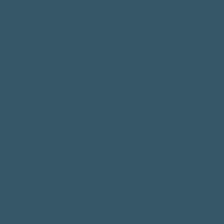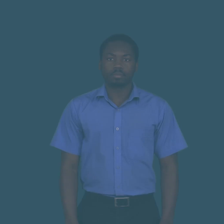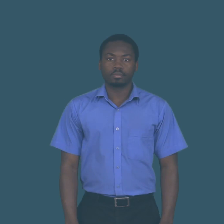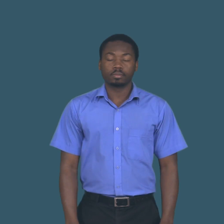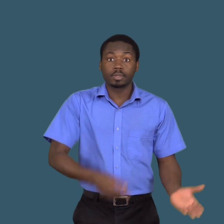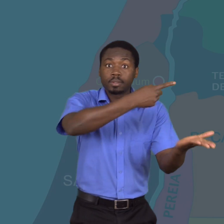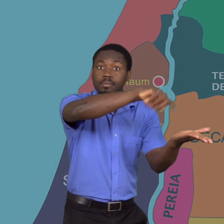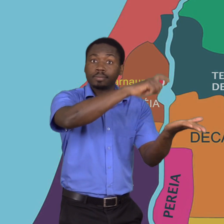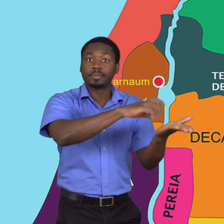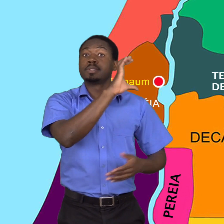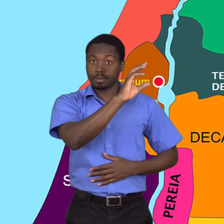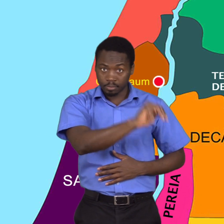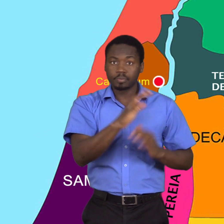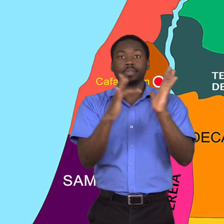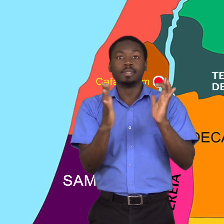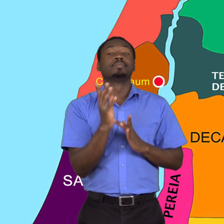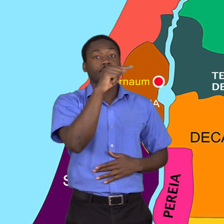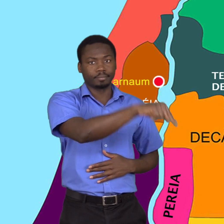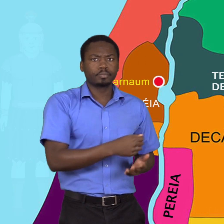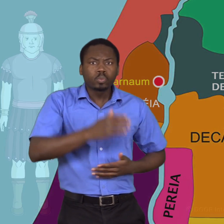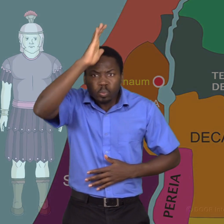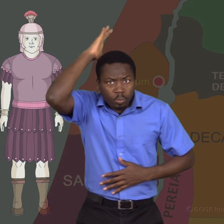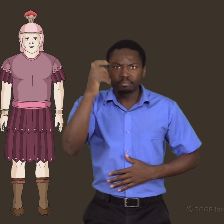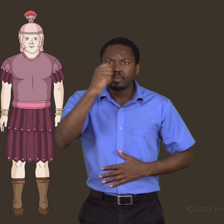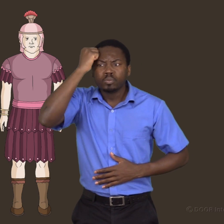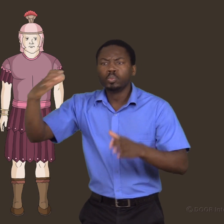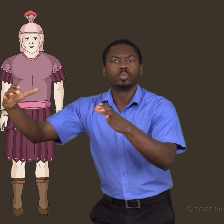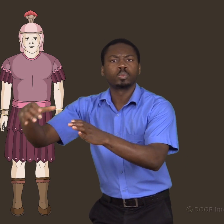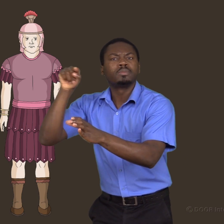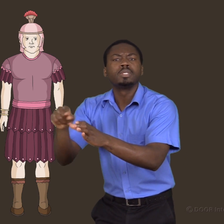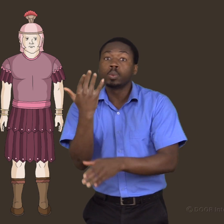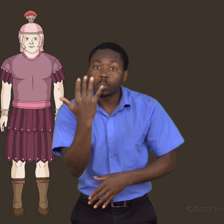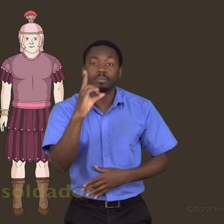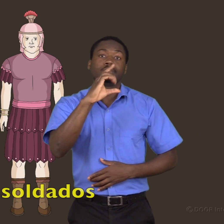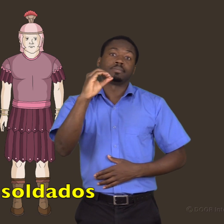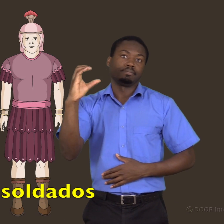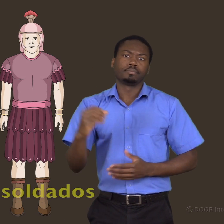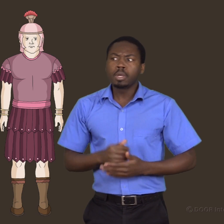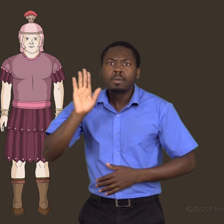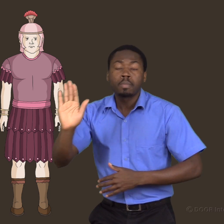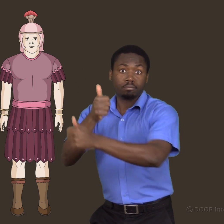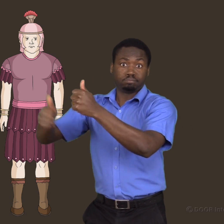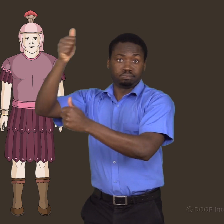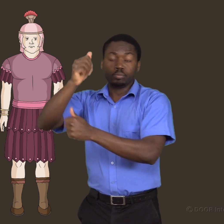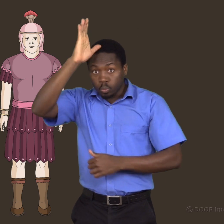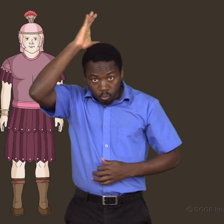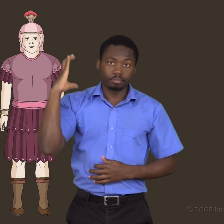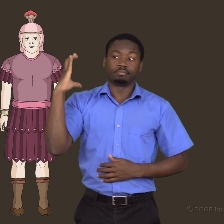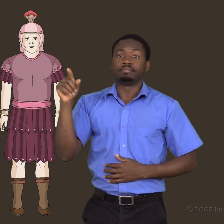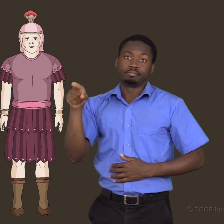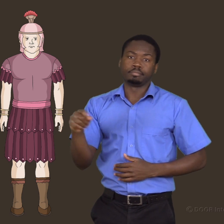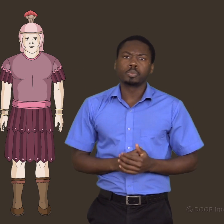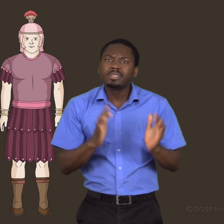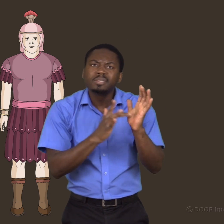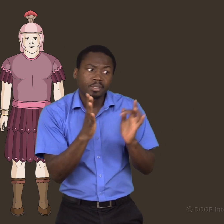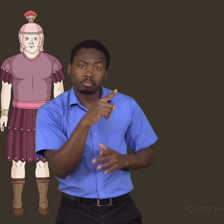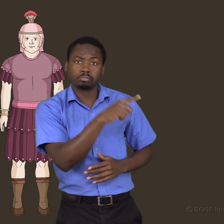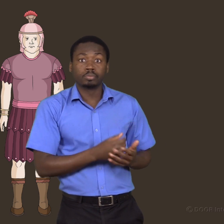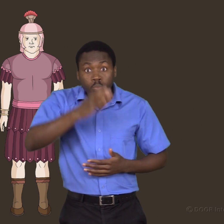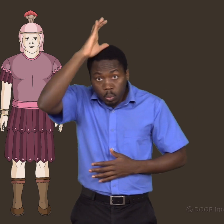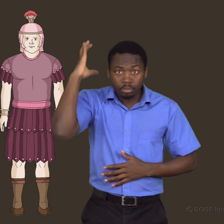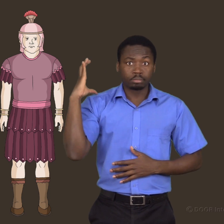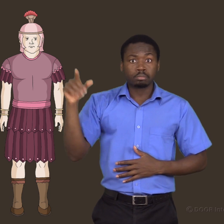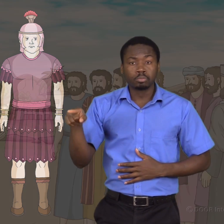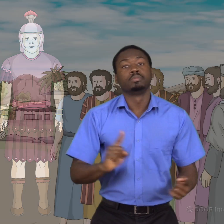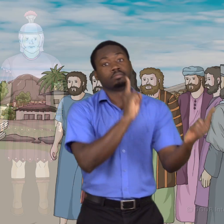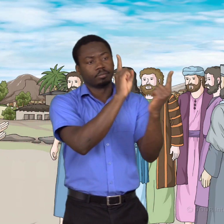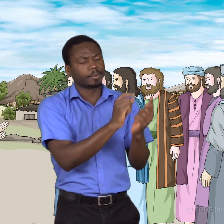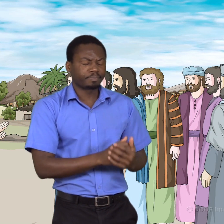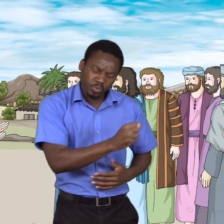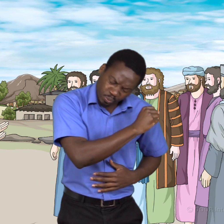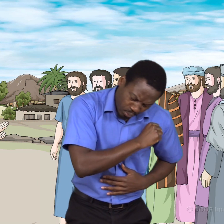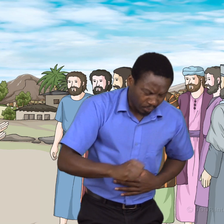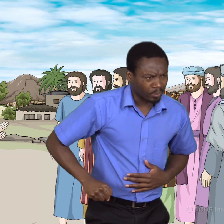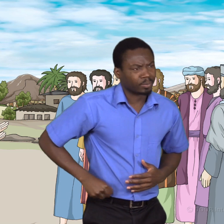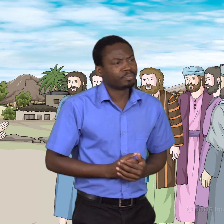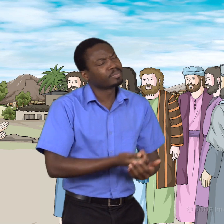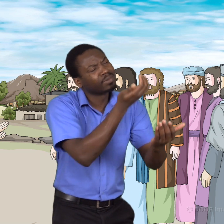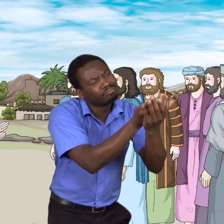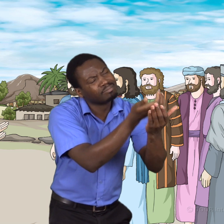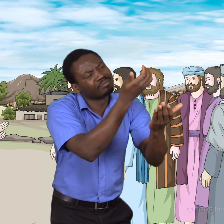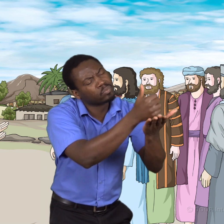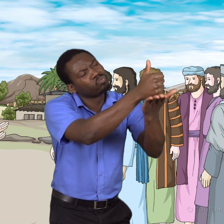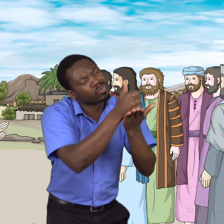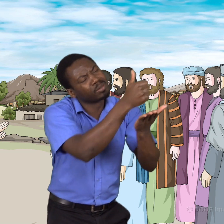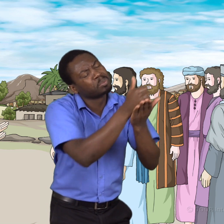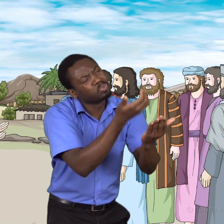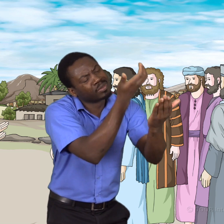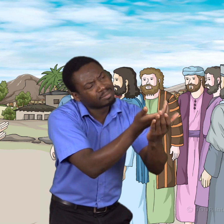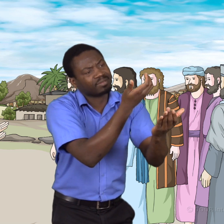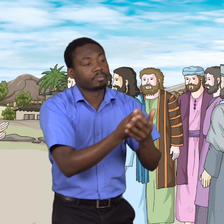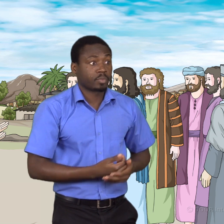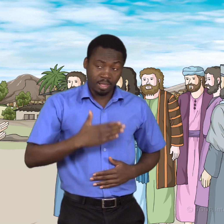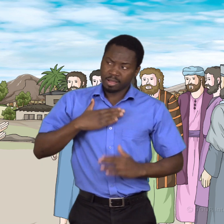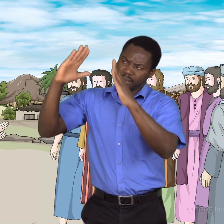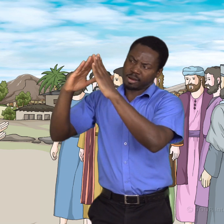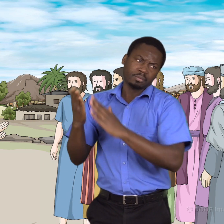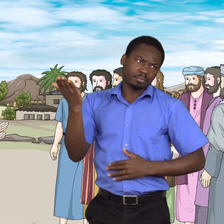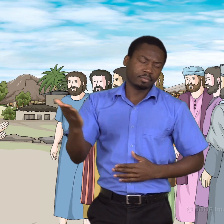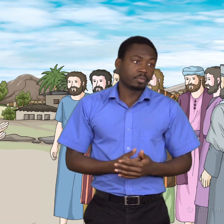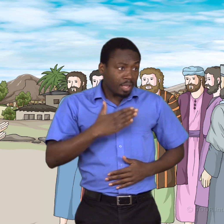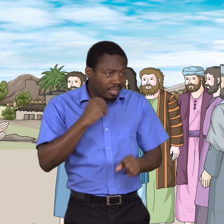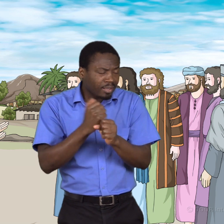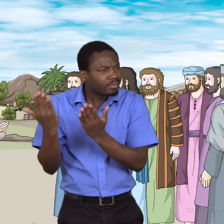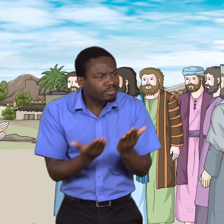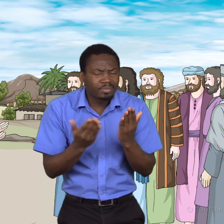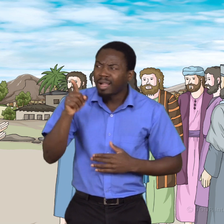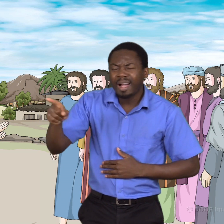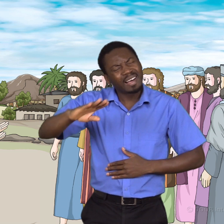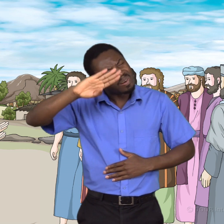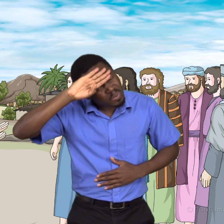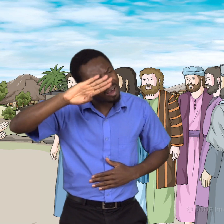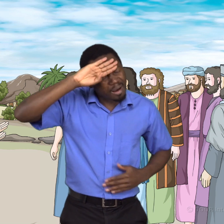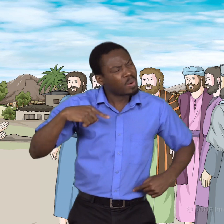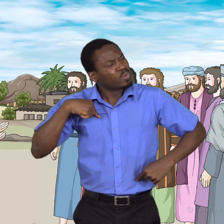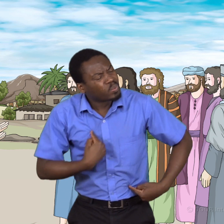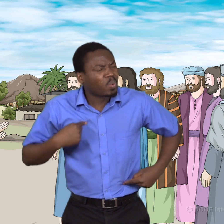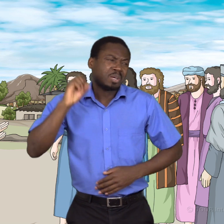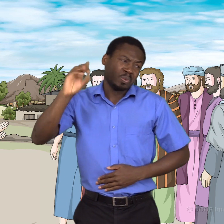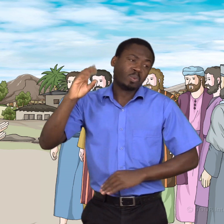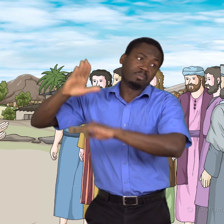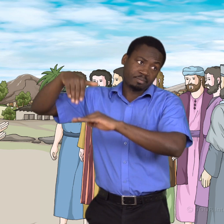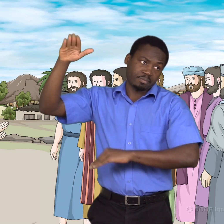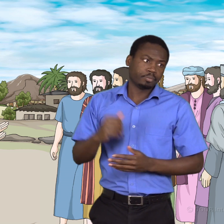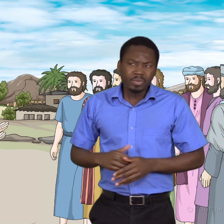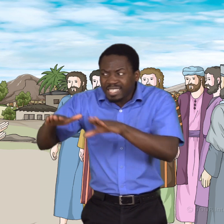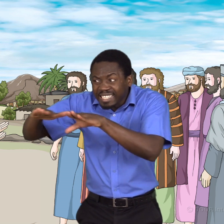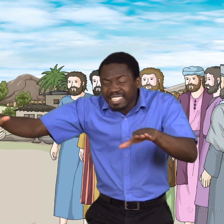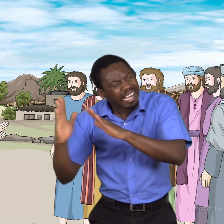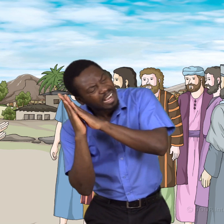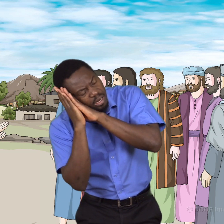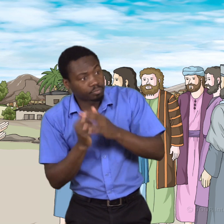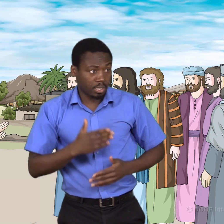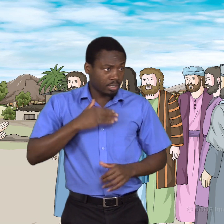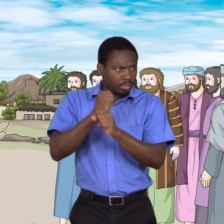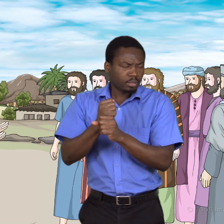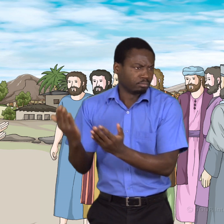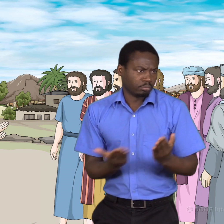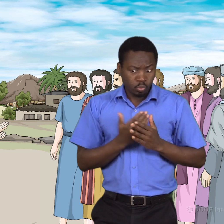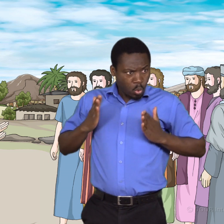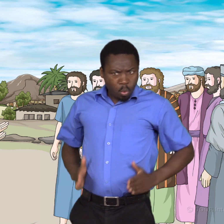When Jesus had entered Capernaum, a centurion came and pleaded with Him, “Lord, my servant lies at home, paralyzed and in terrible agony.”